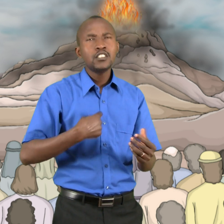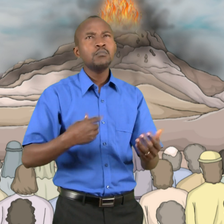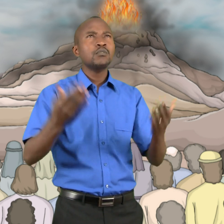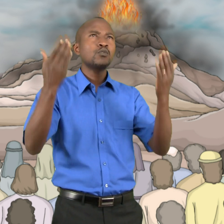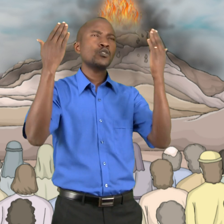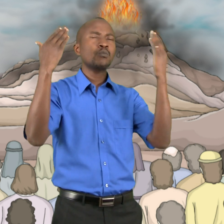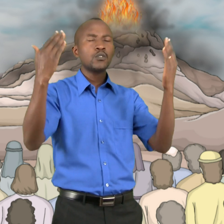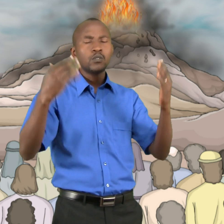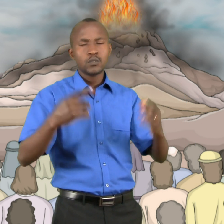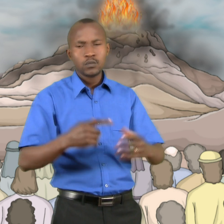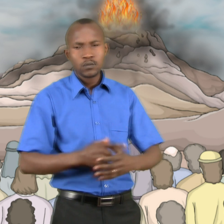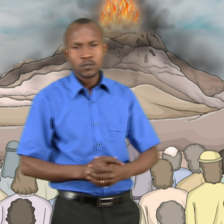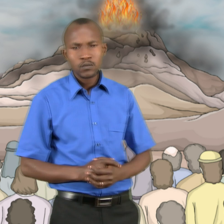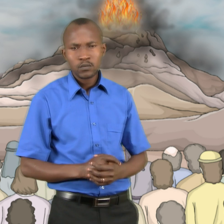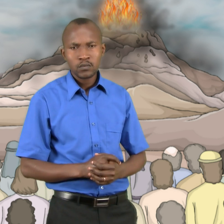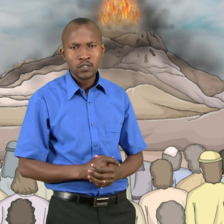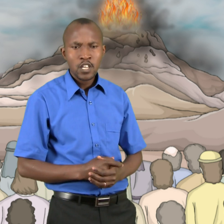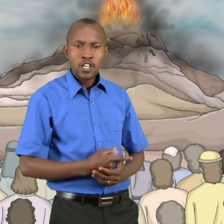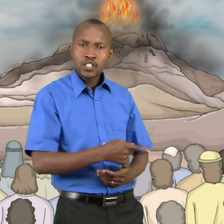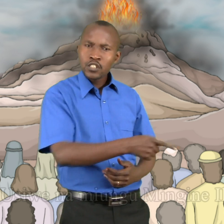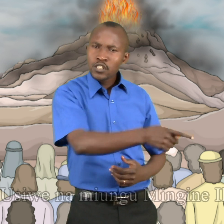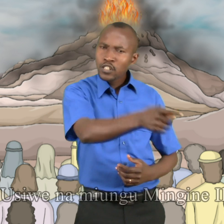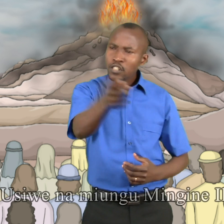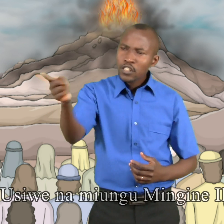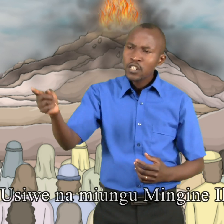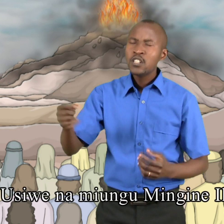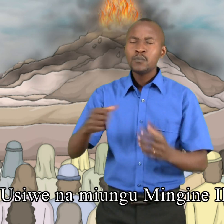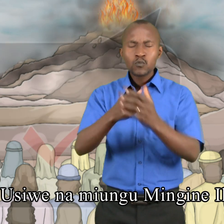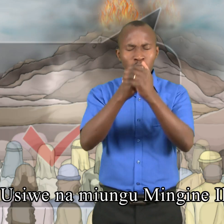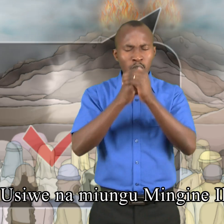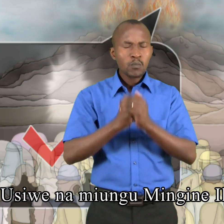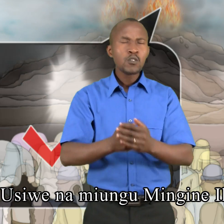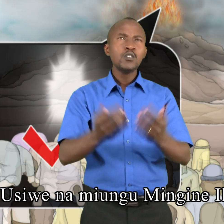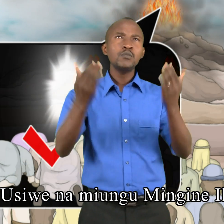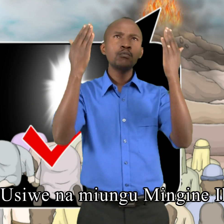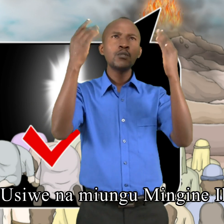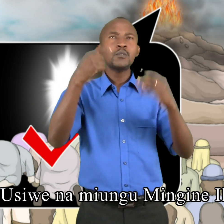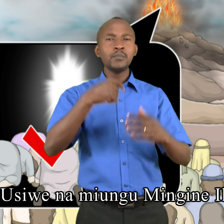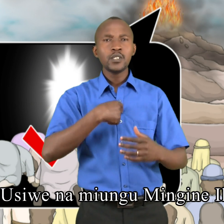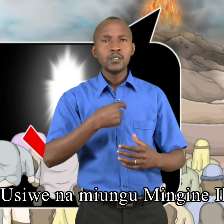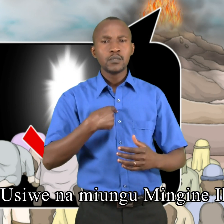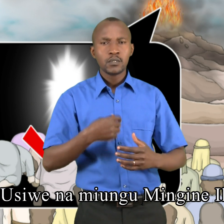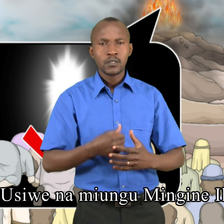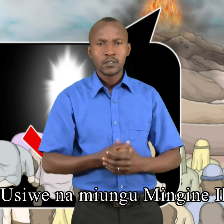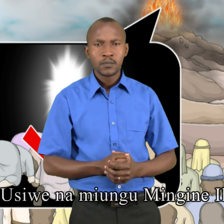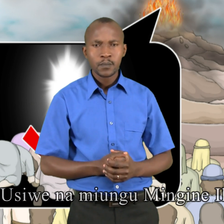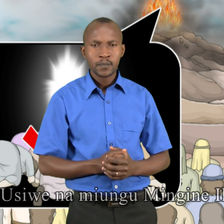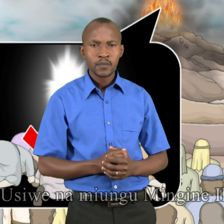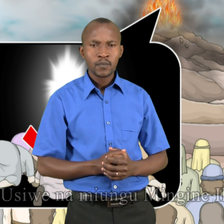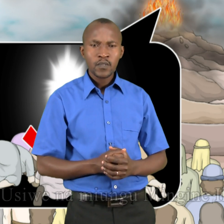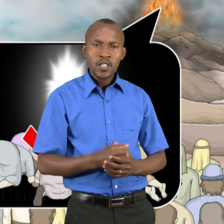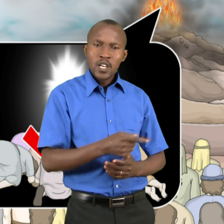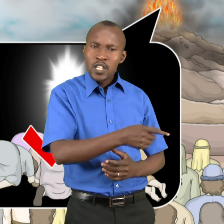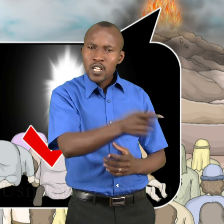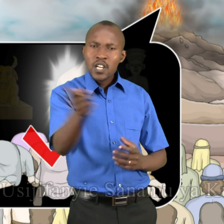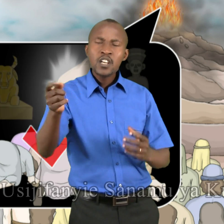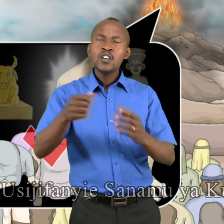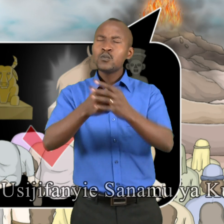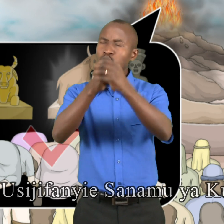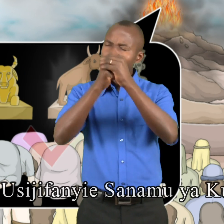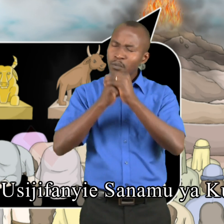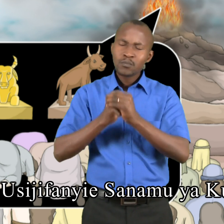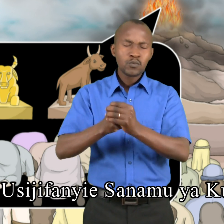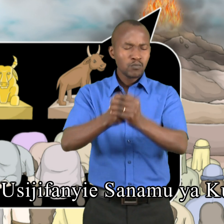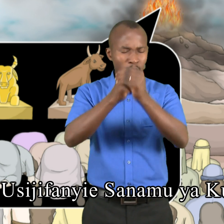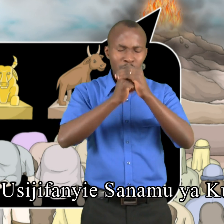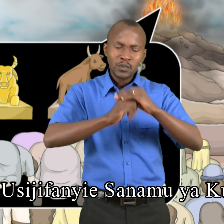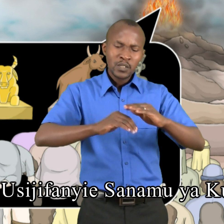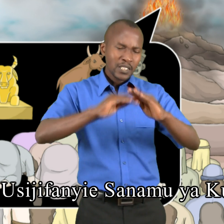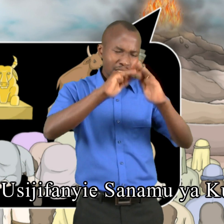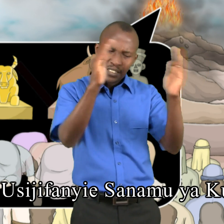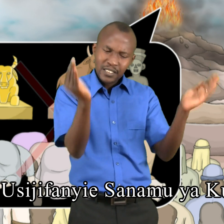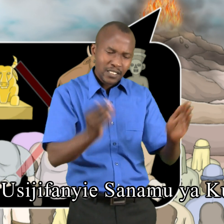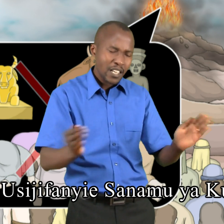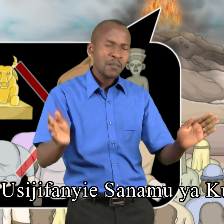You shall have no other gods before Me.